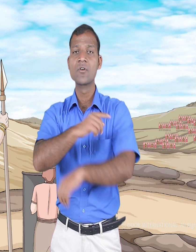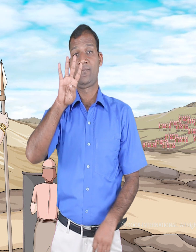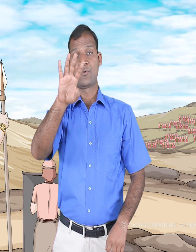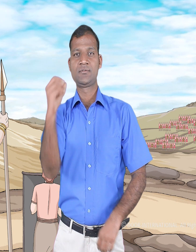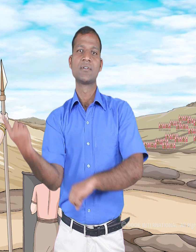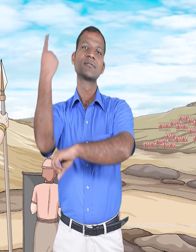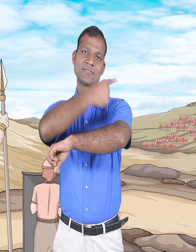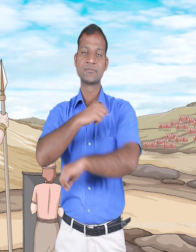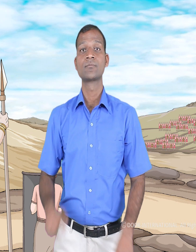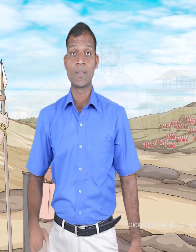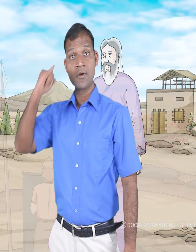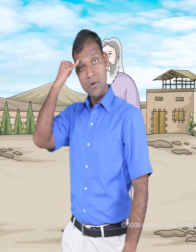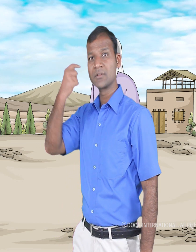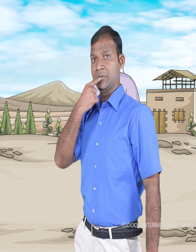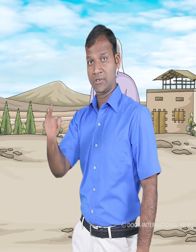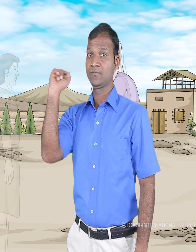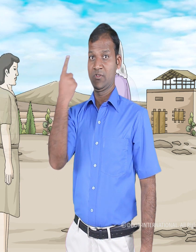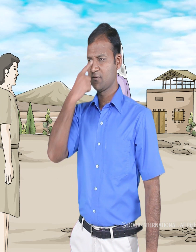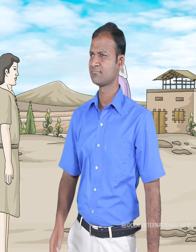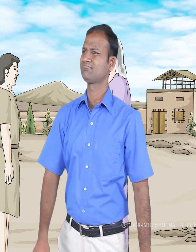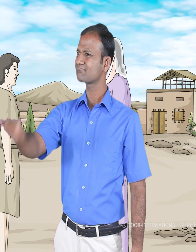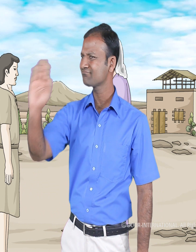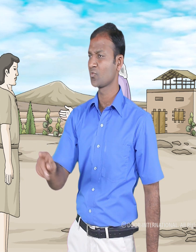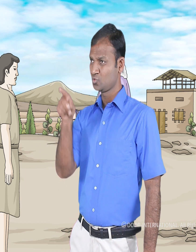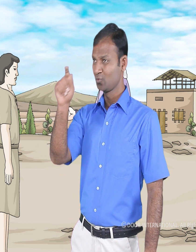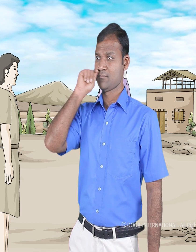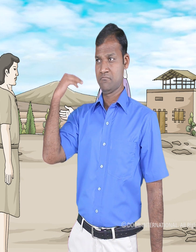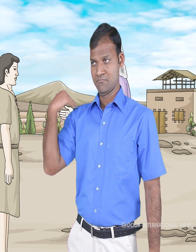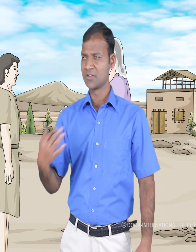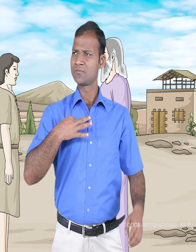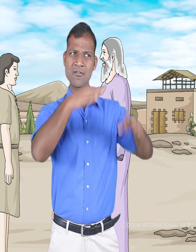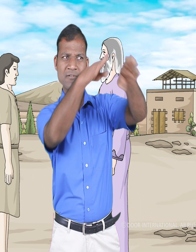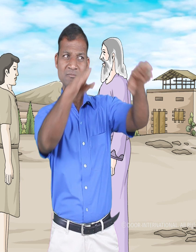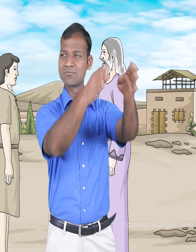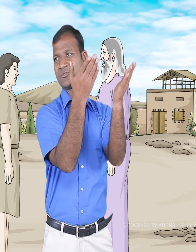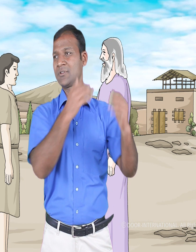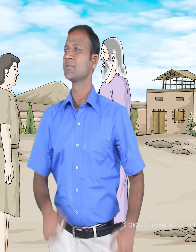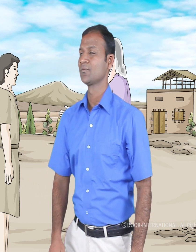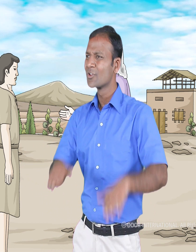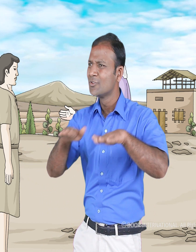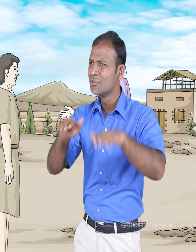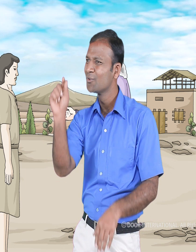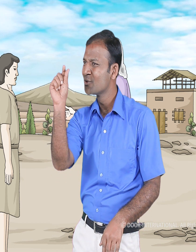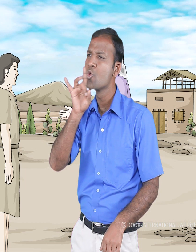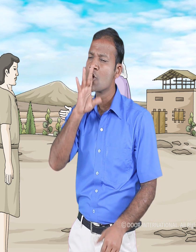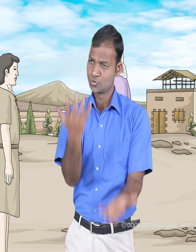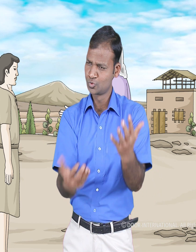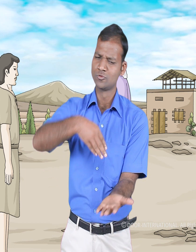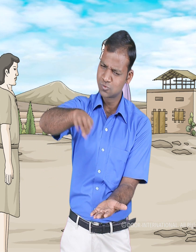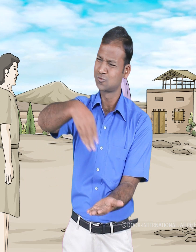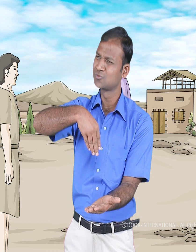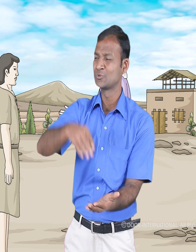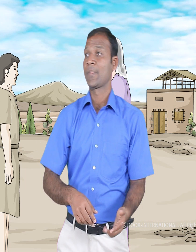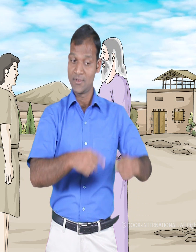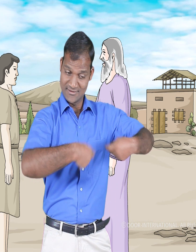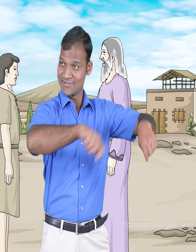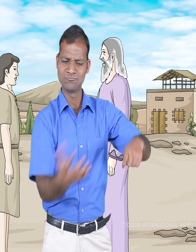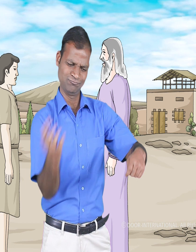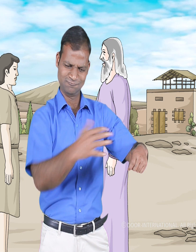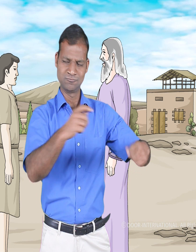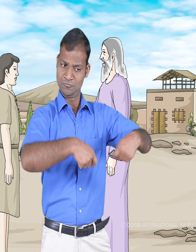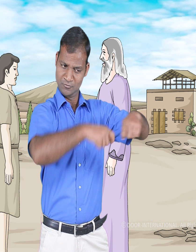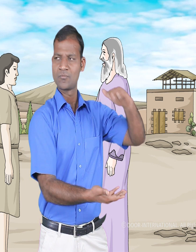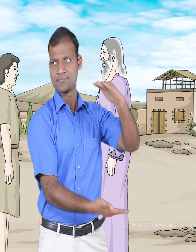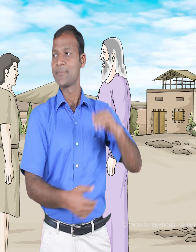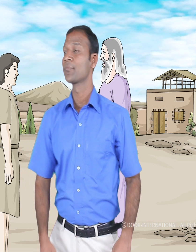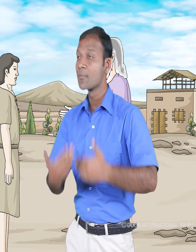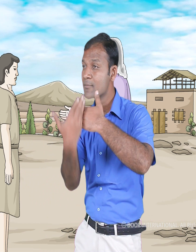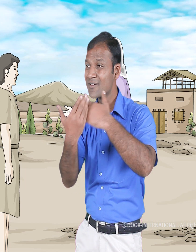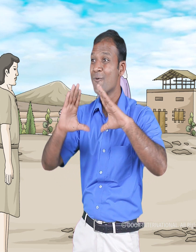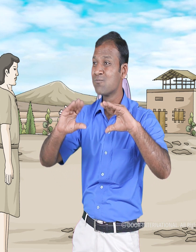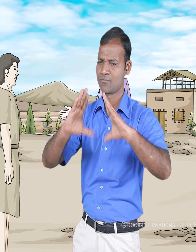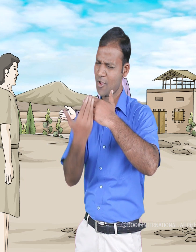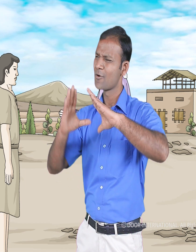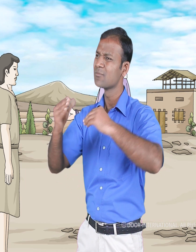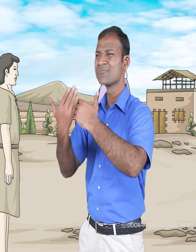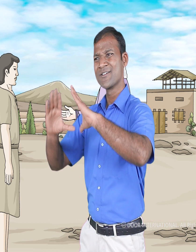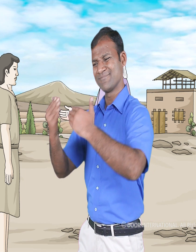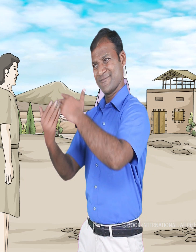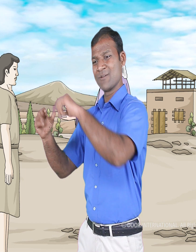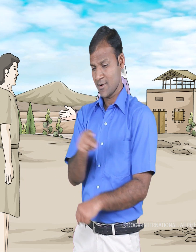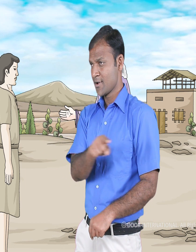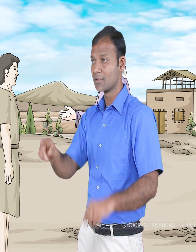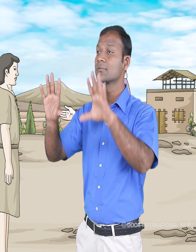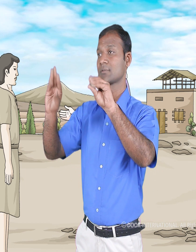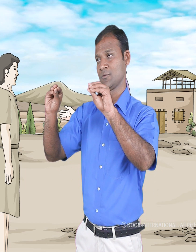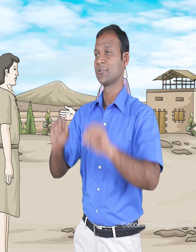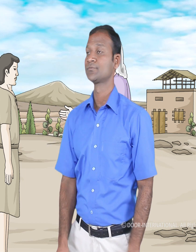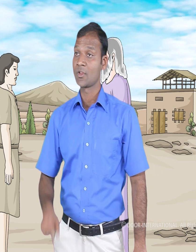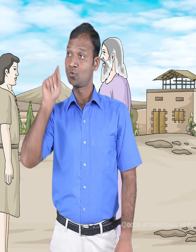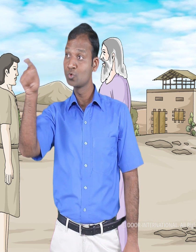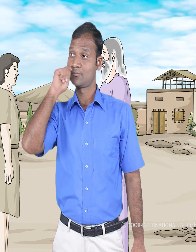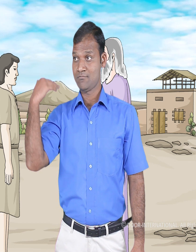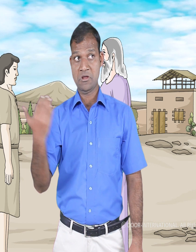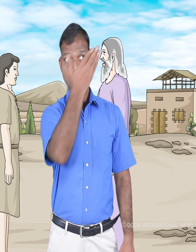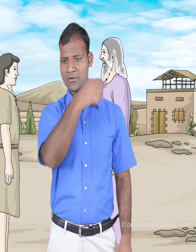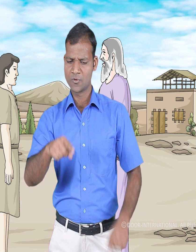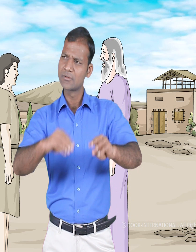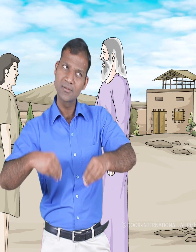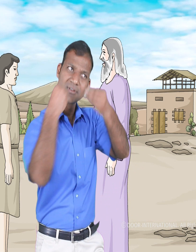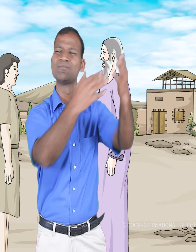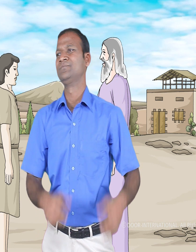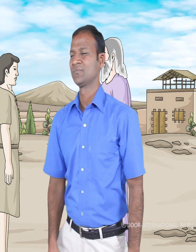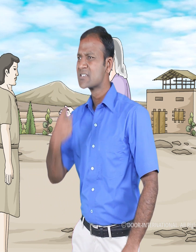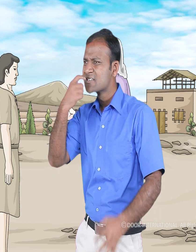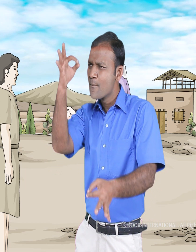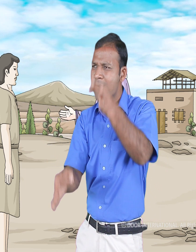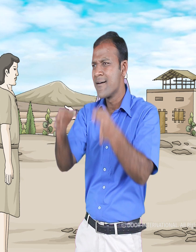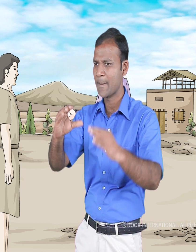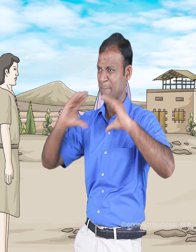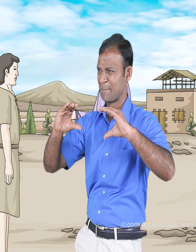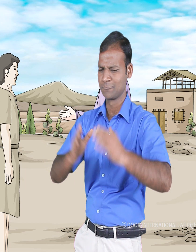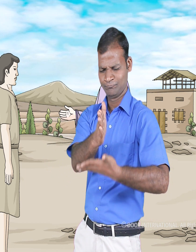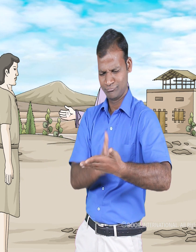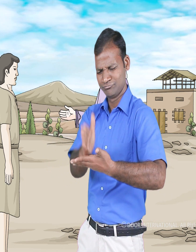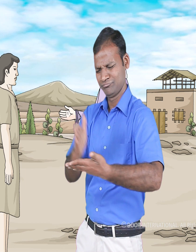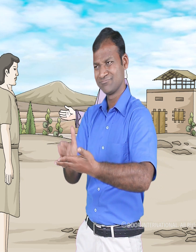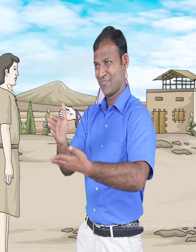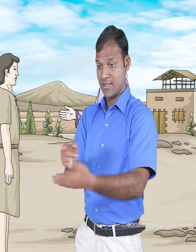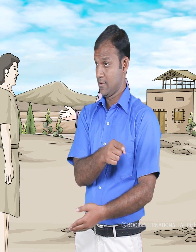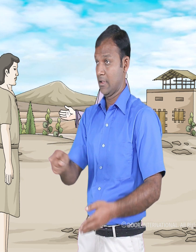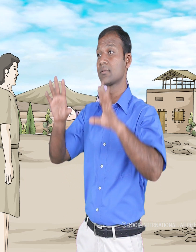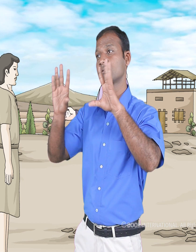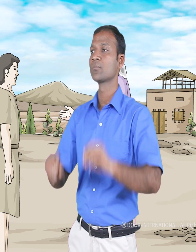One day Jesse said to his son David, “Take this ephah of roasted grain and these ten loaves of bread for your brothers and hurry to their camp.